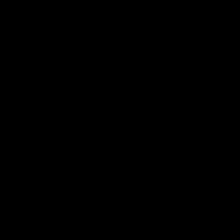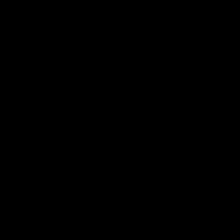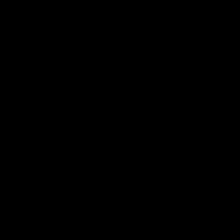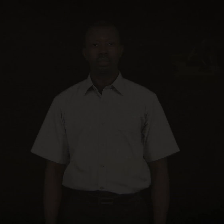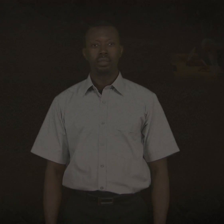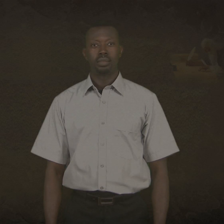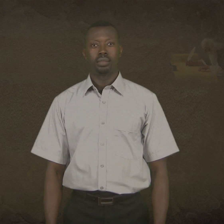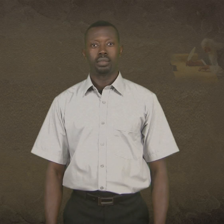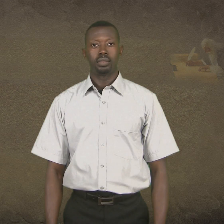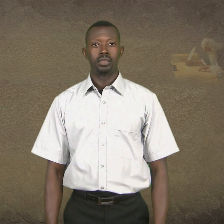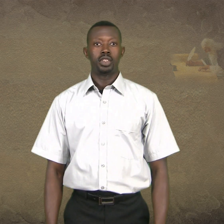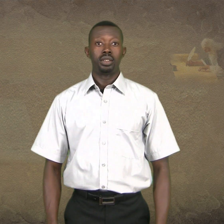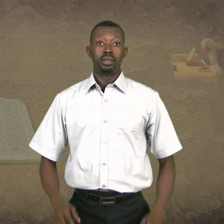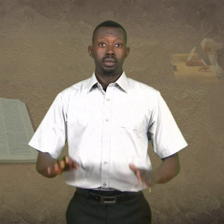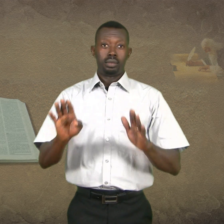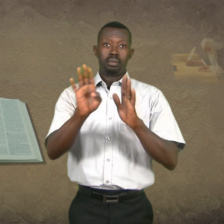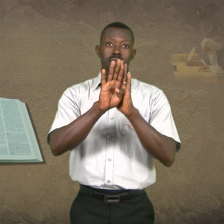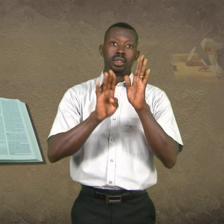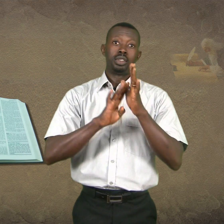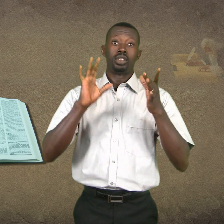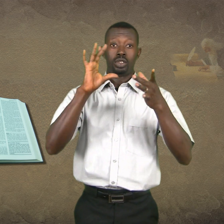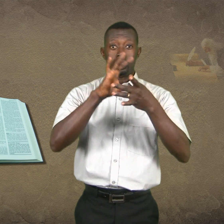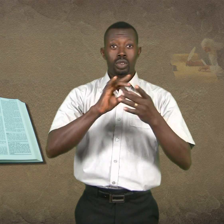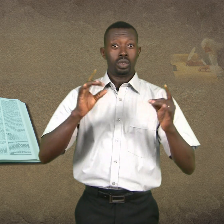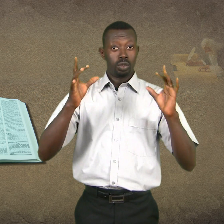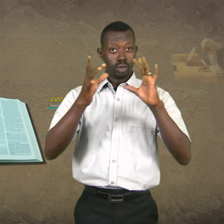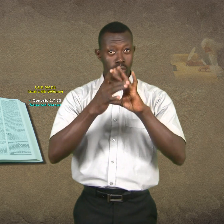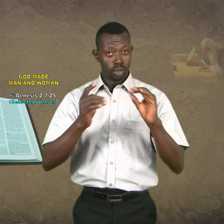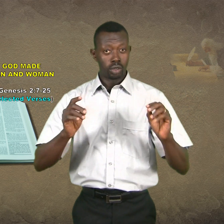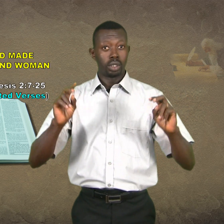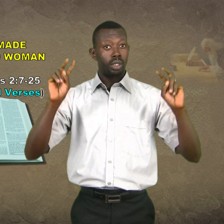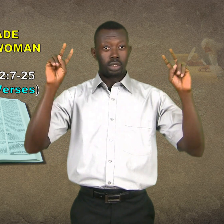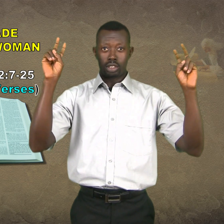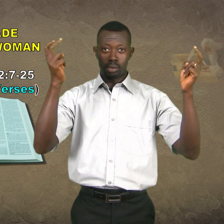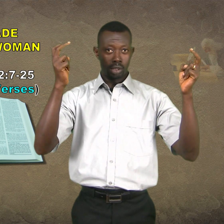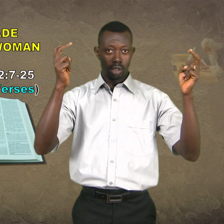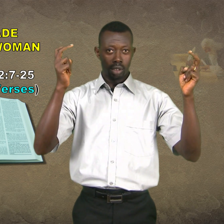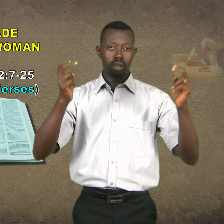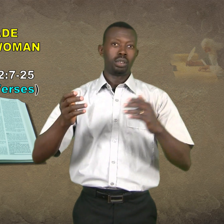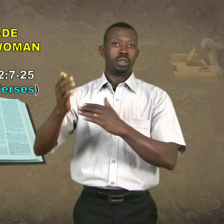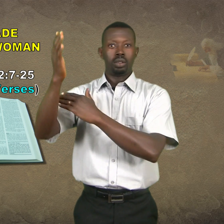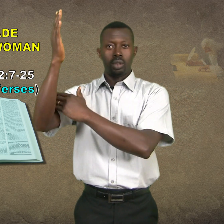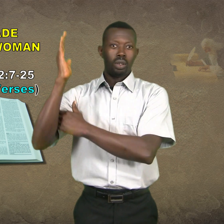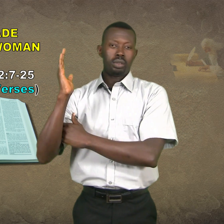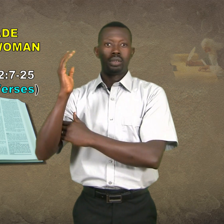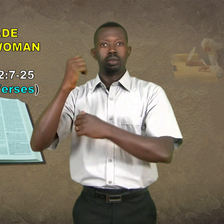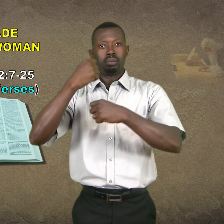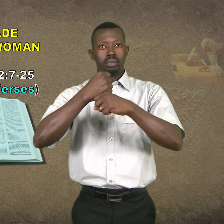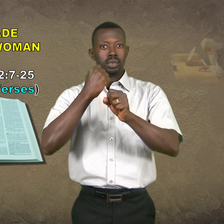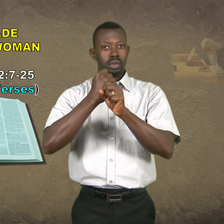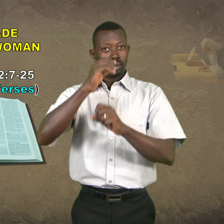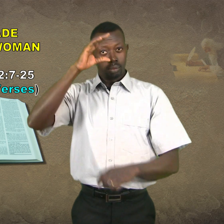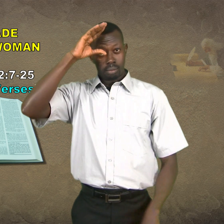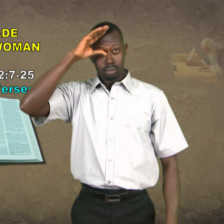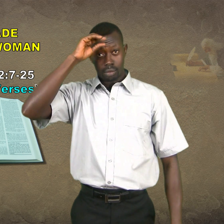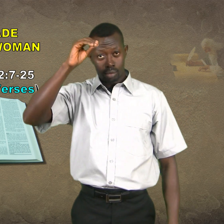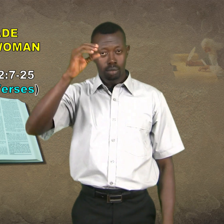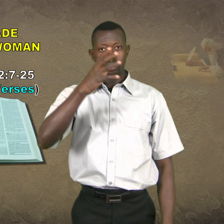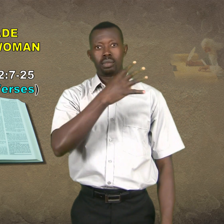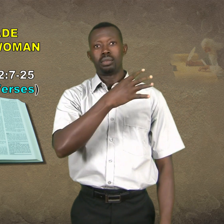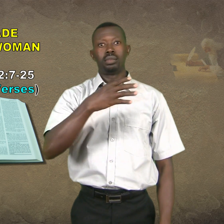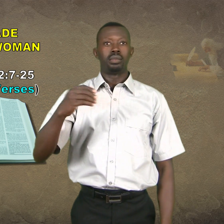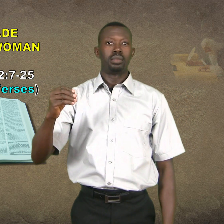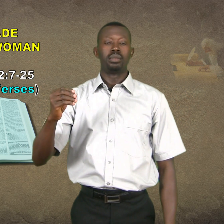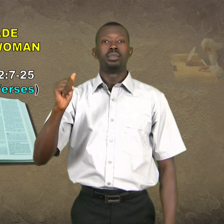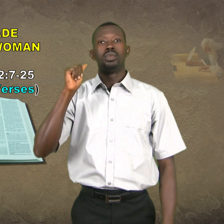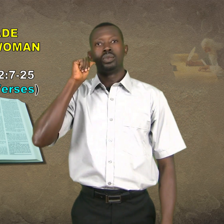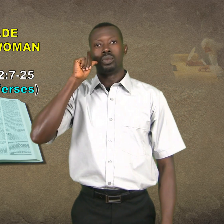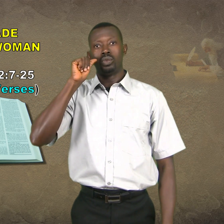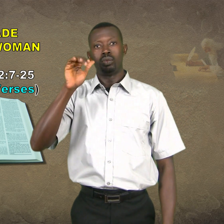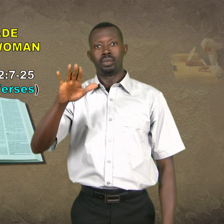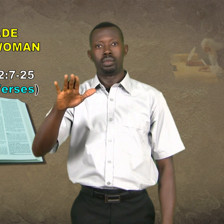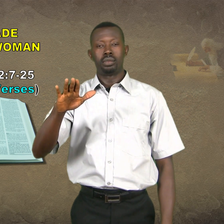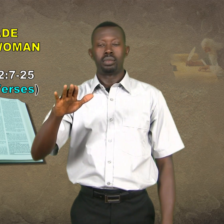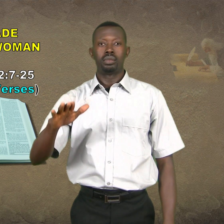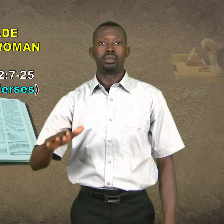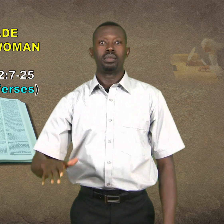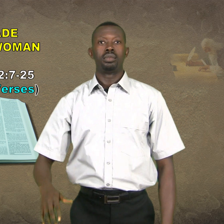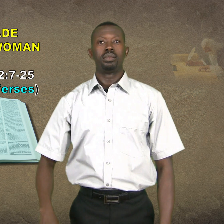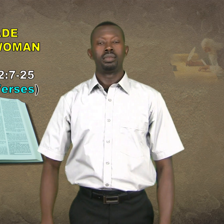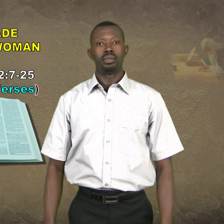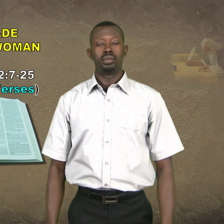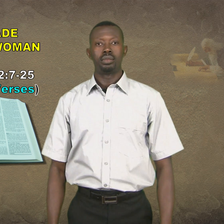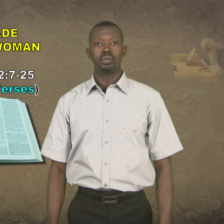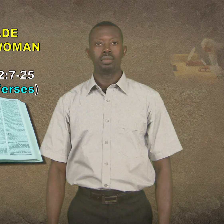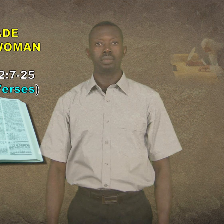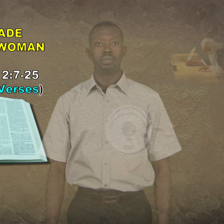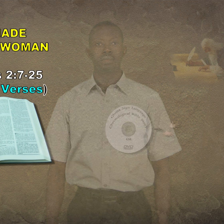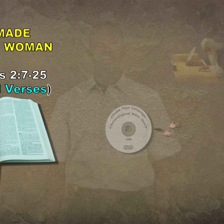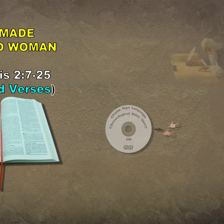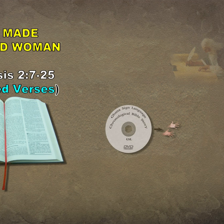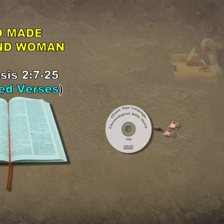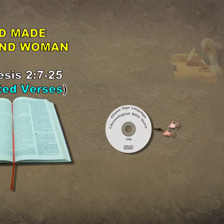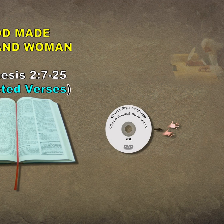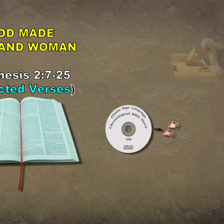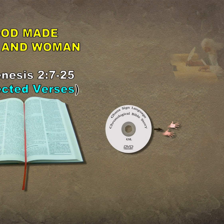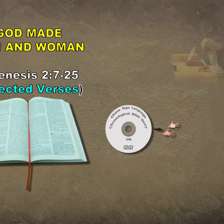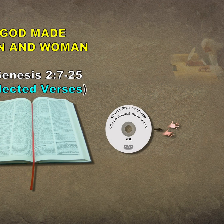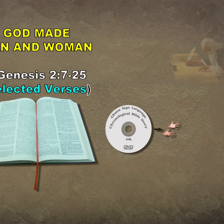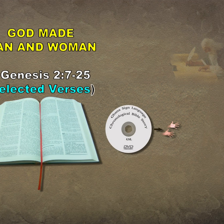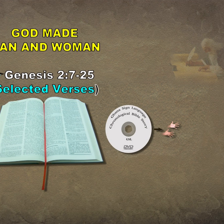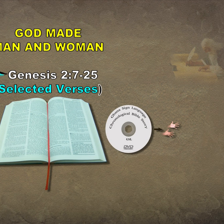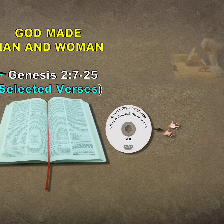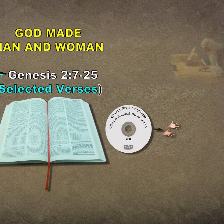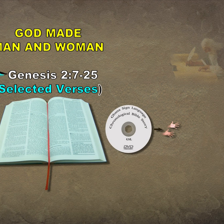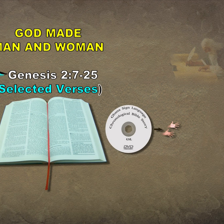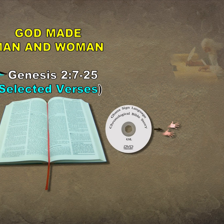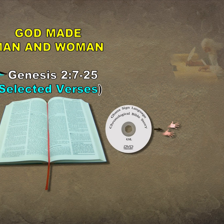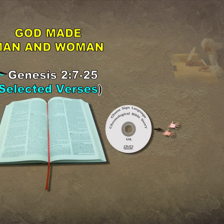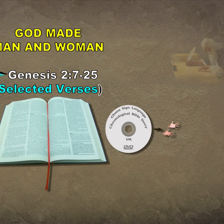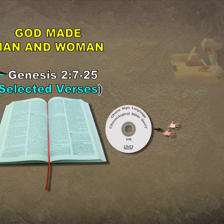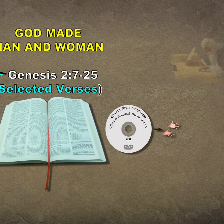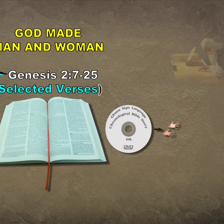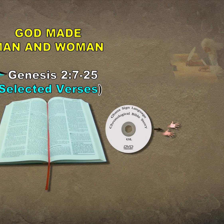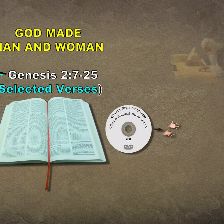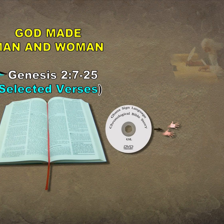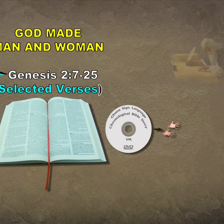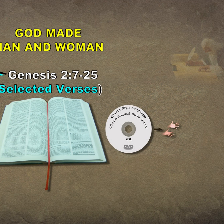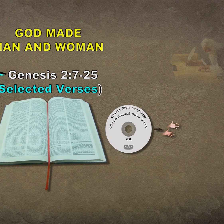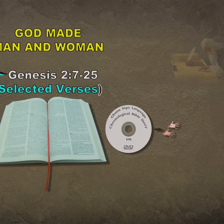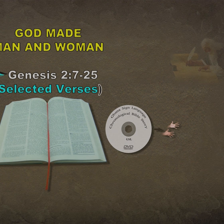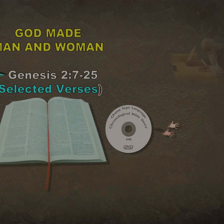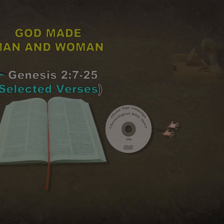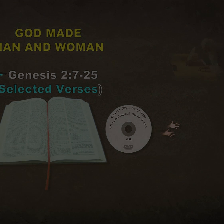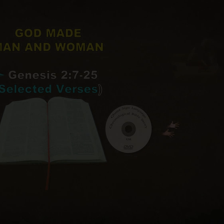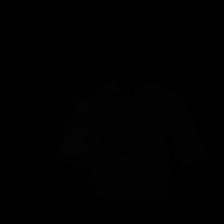God made man and woman